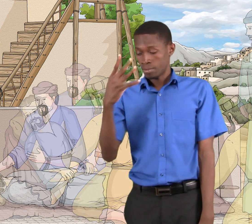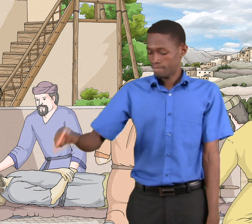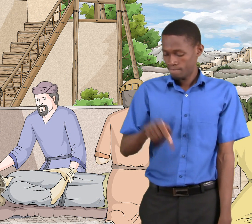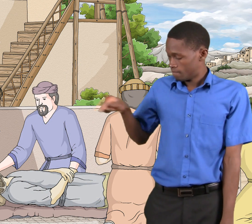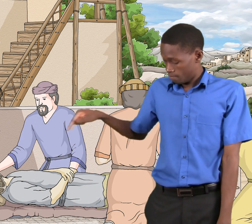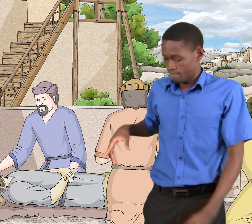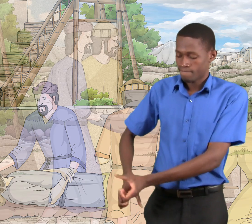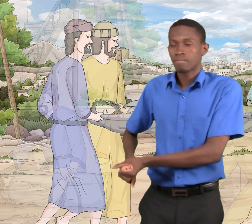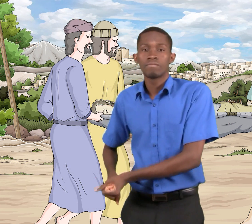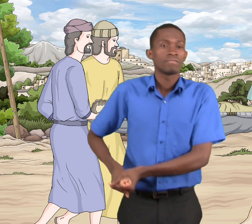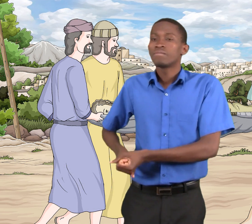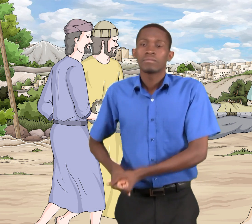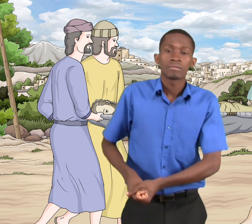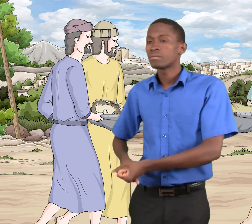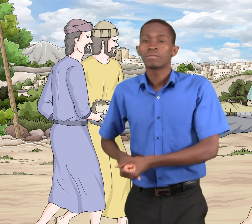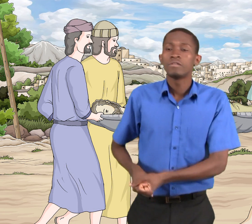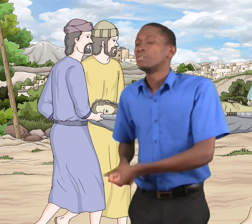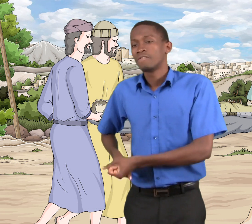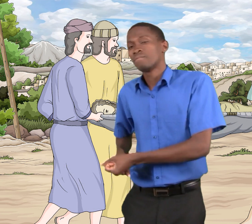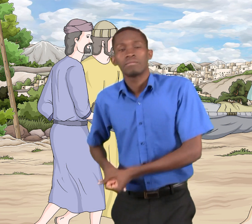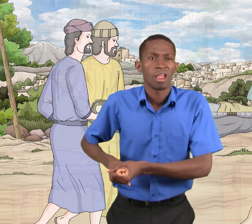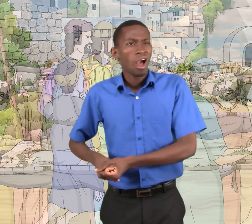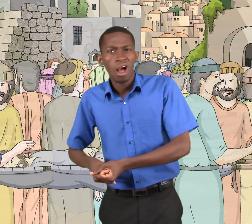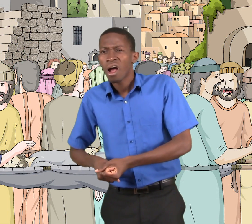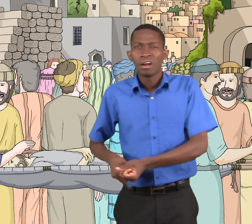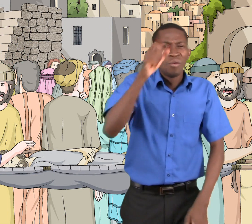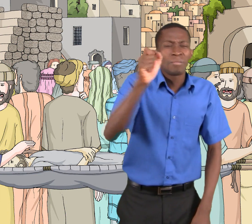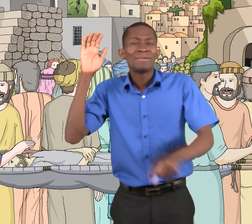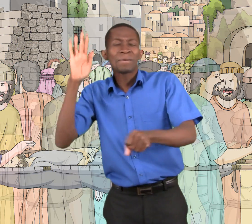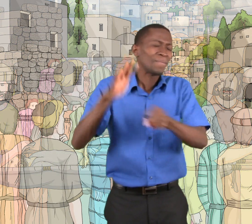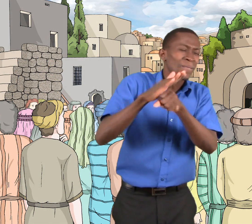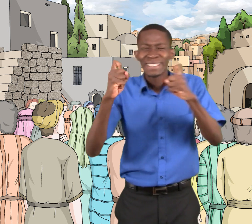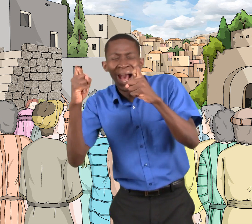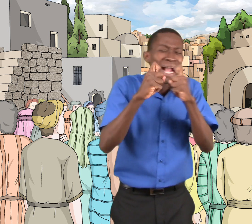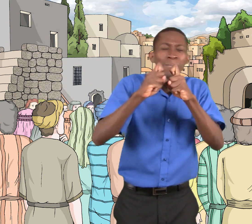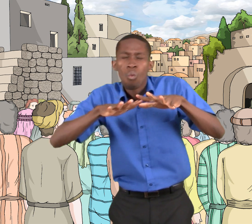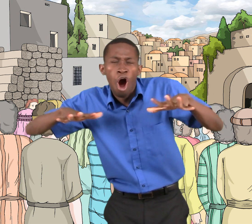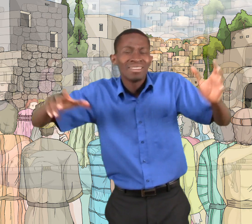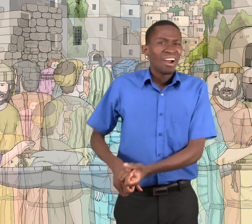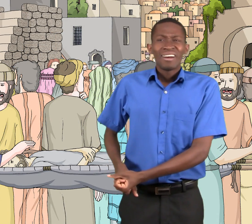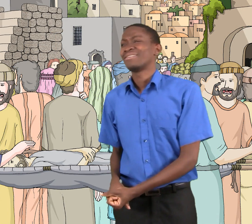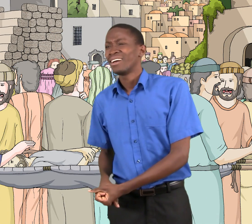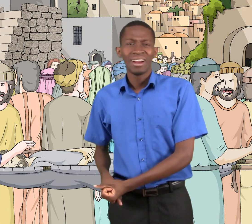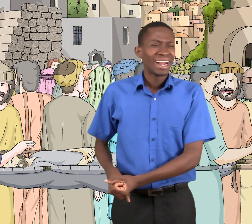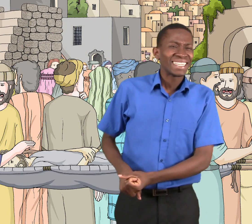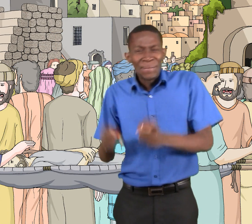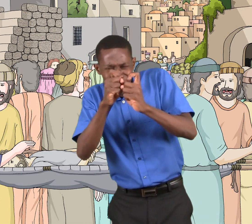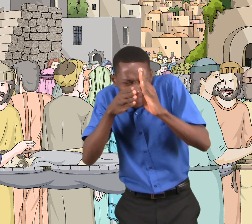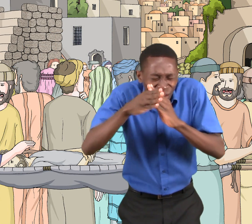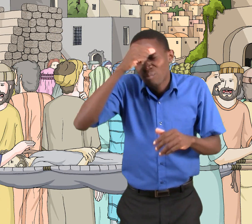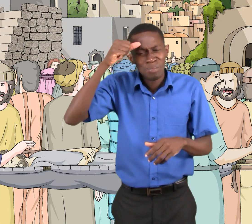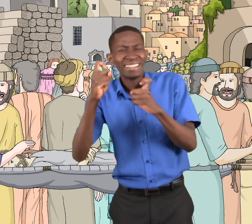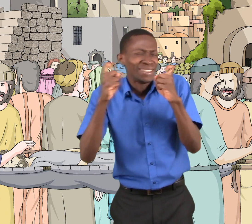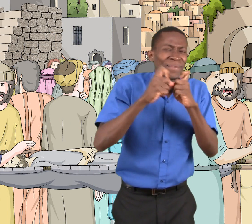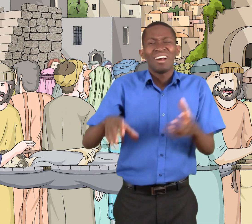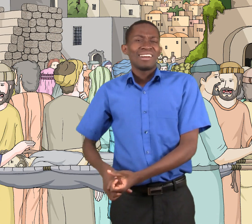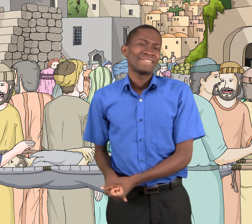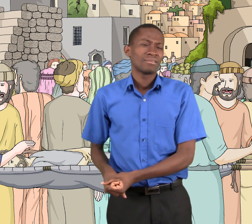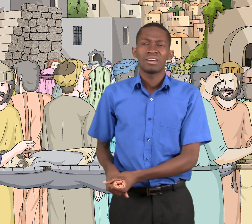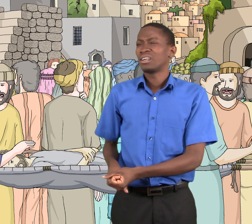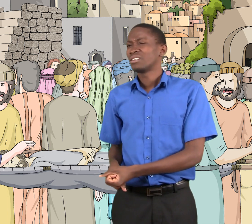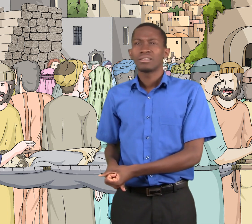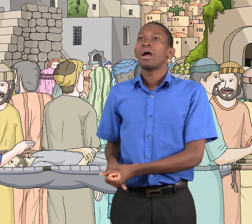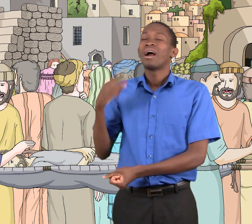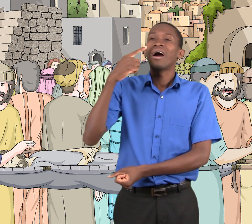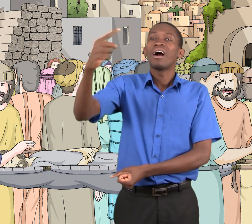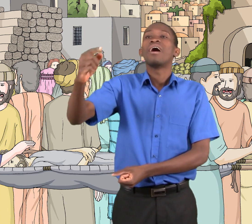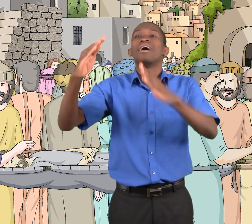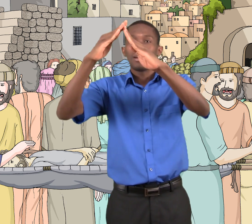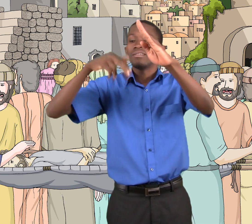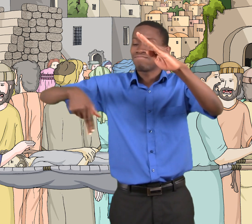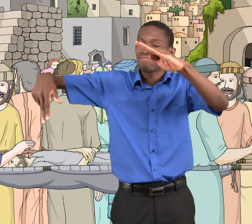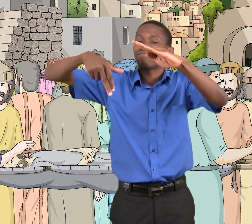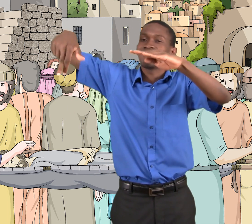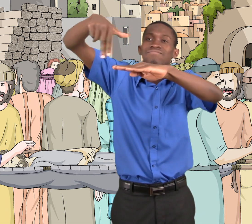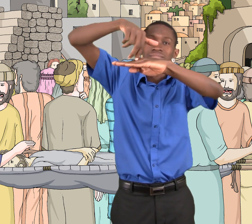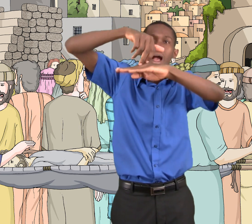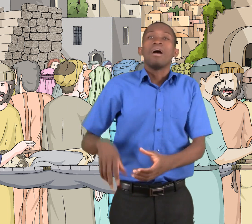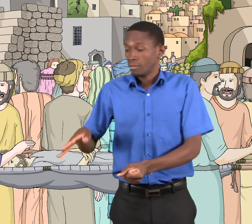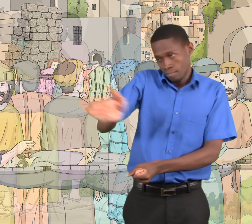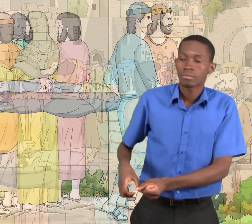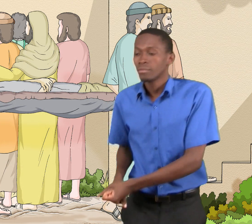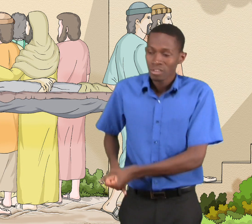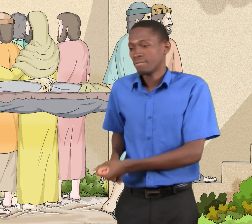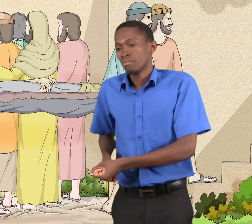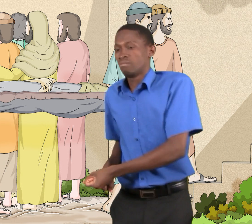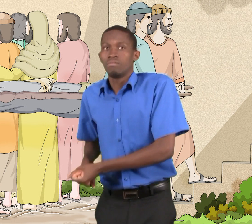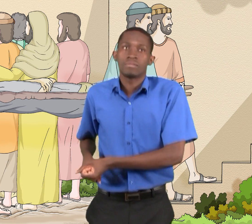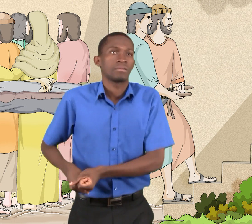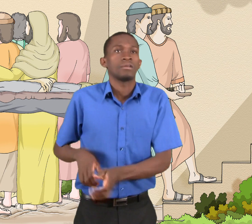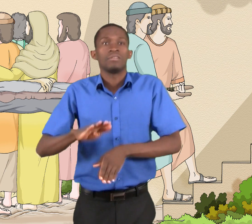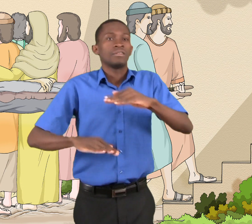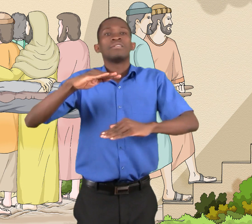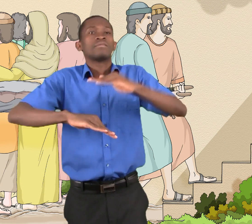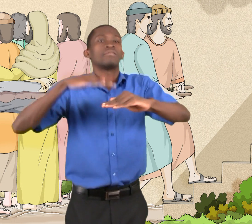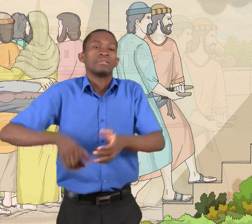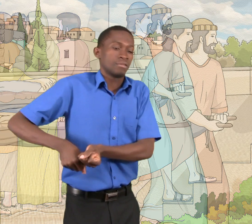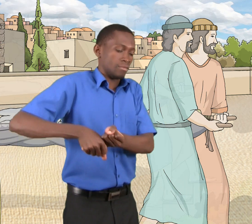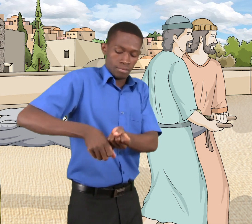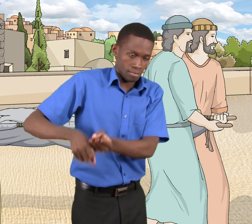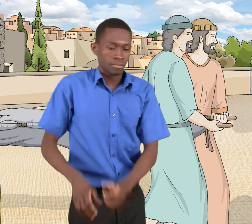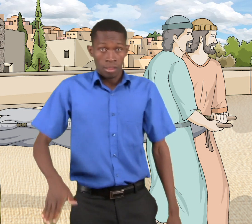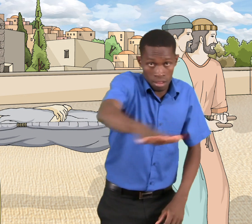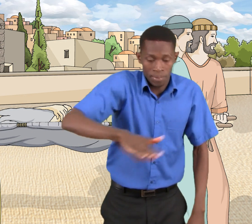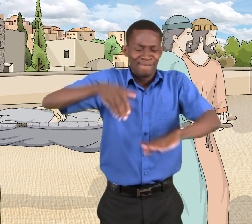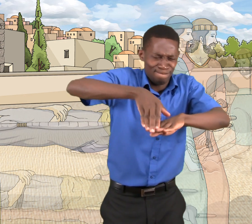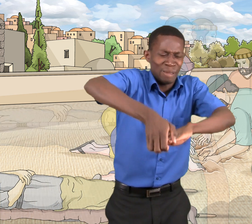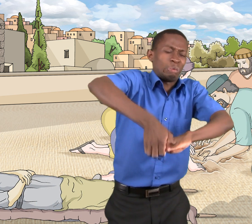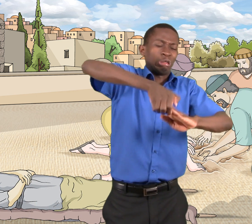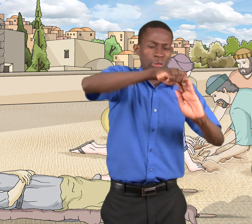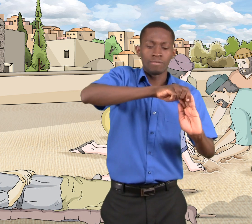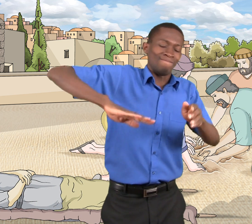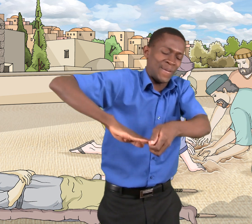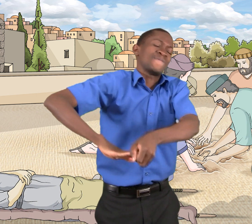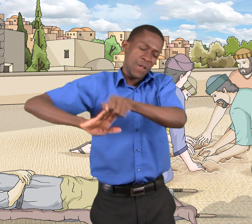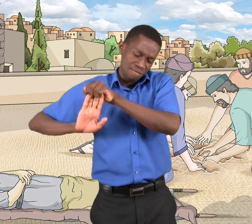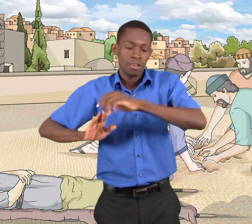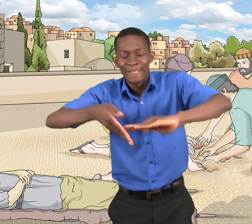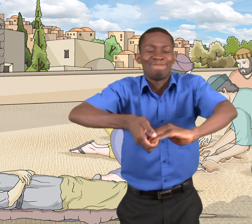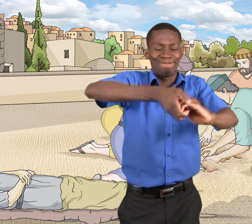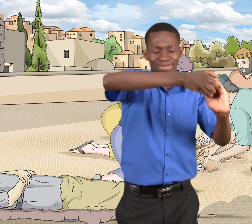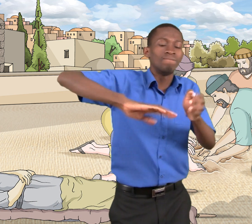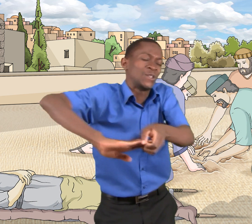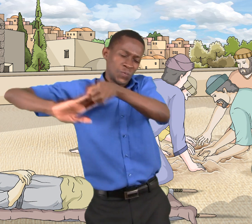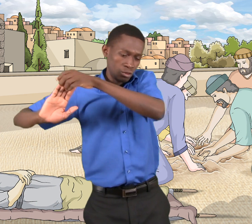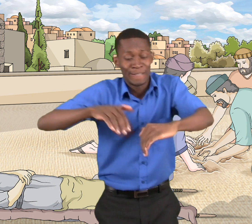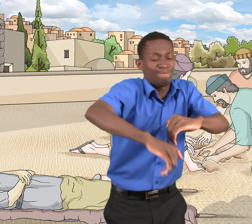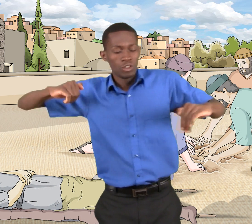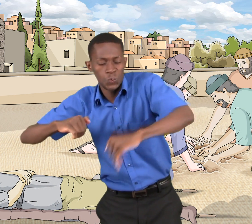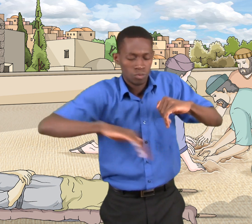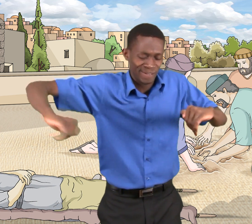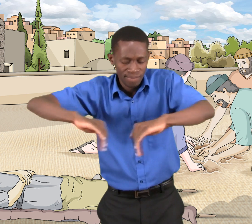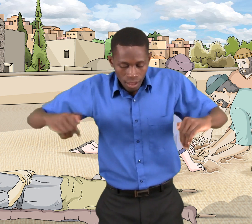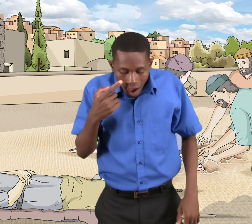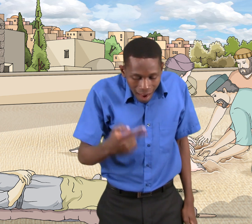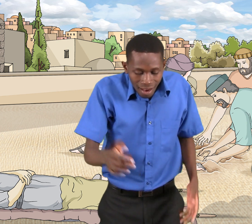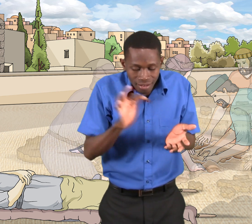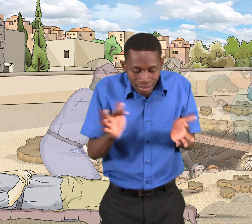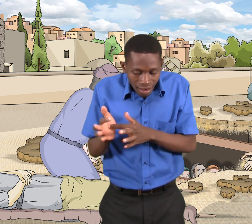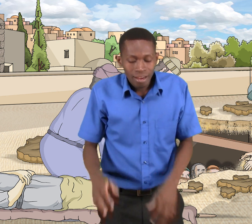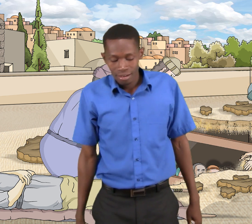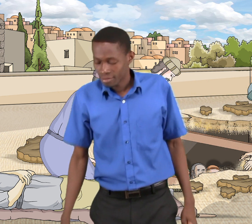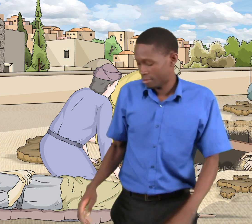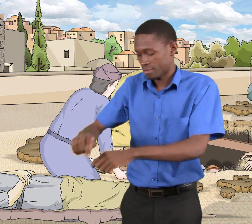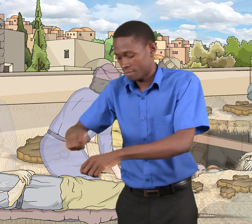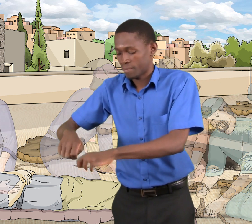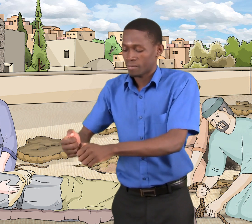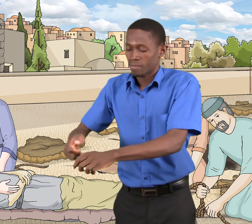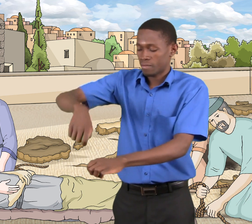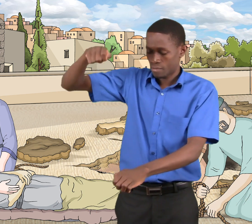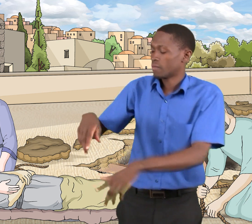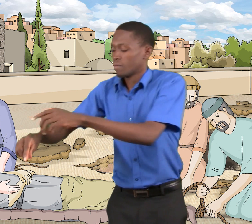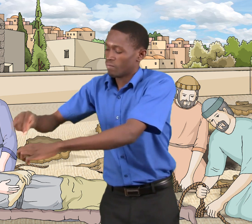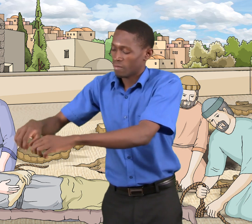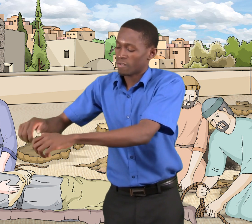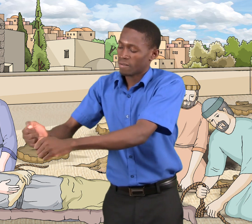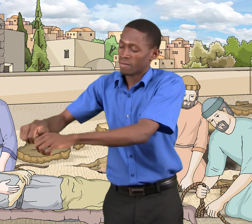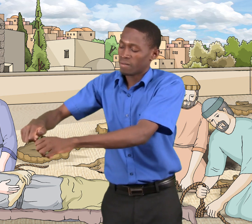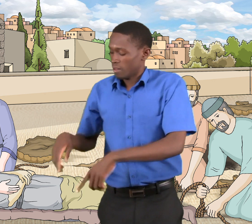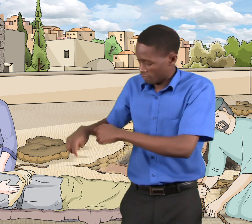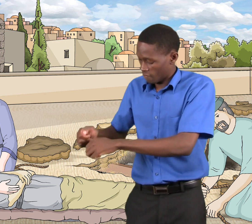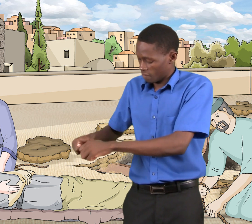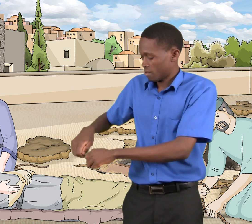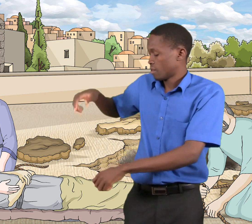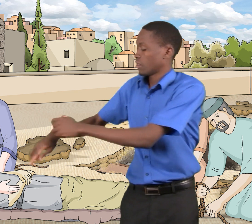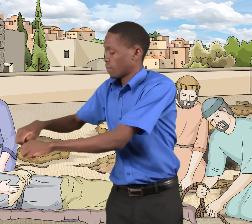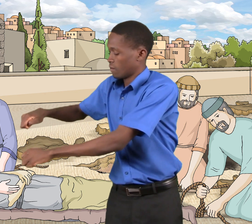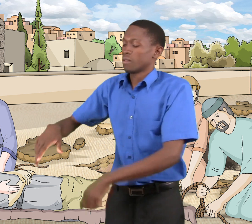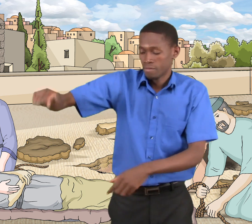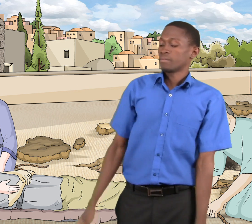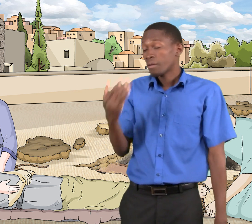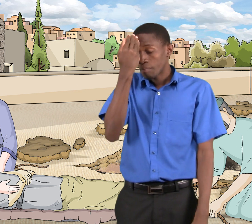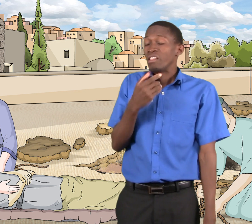Since they were unable to get to Jesus through the crowd, they uncovered the roof above Him, made an opening, and lowered the paralytic on his mat.